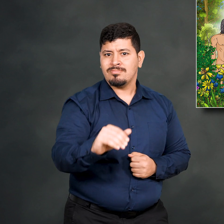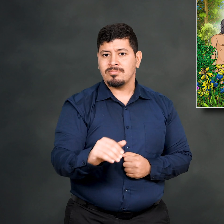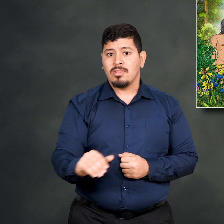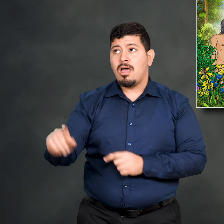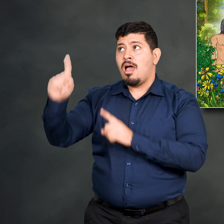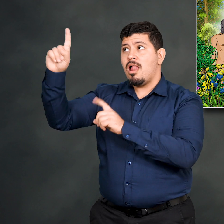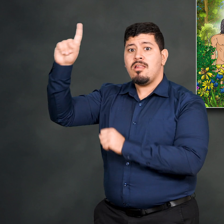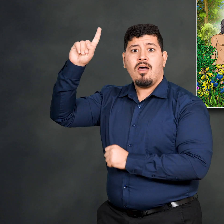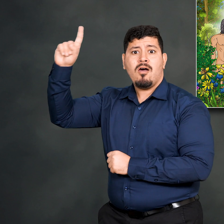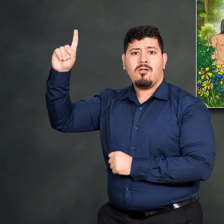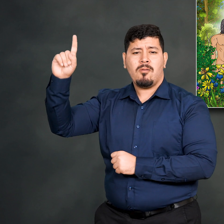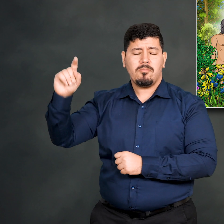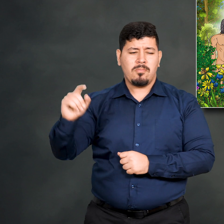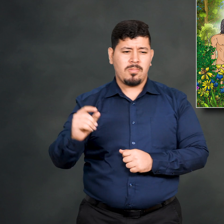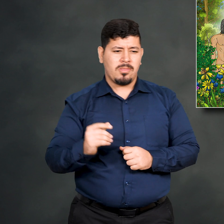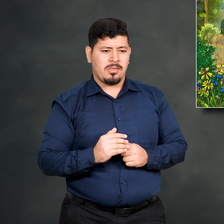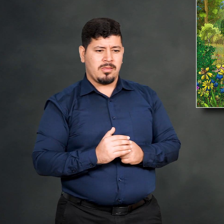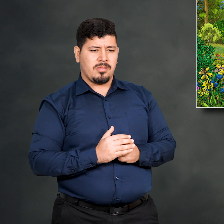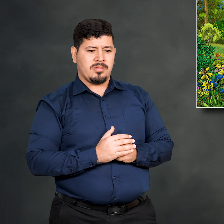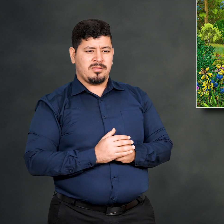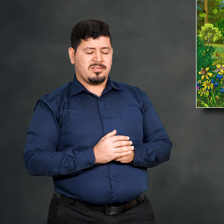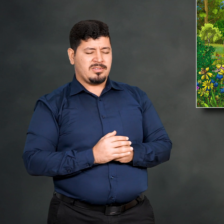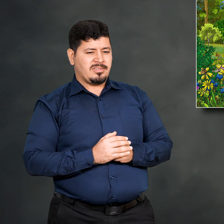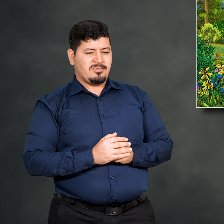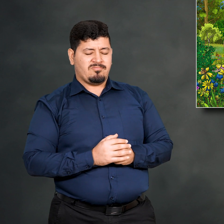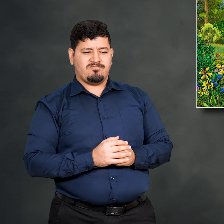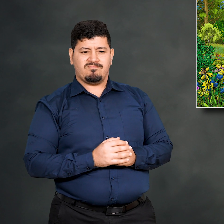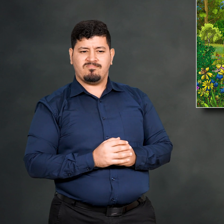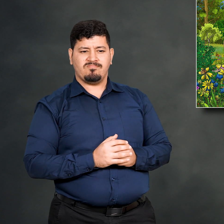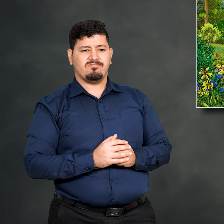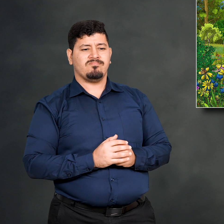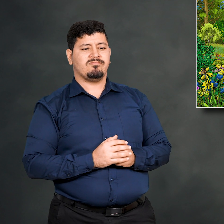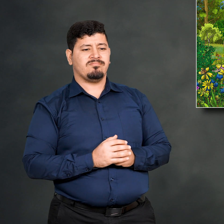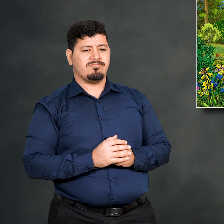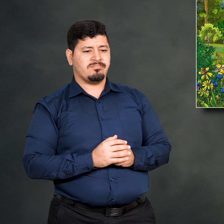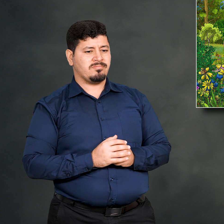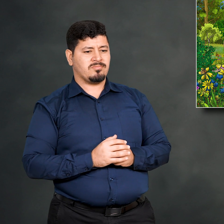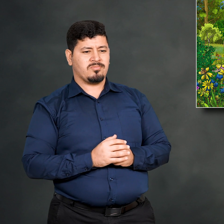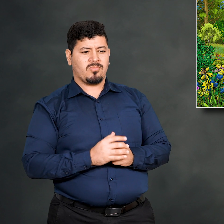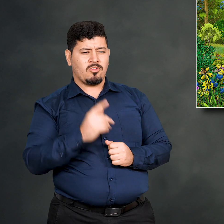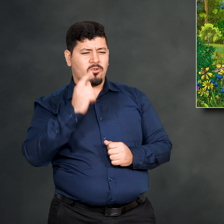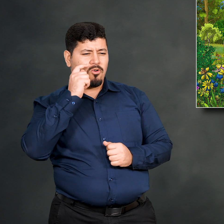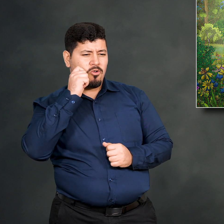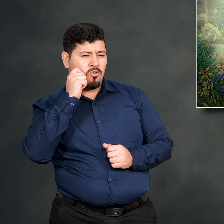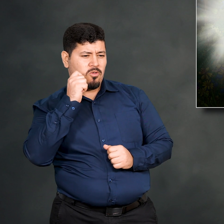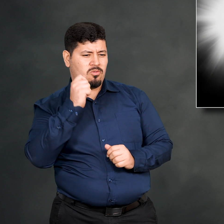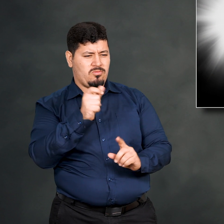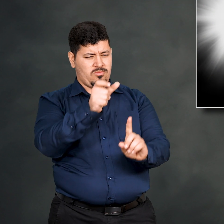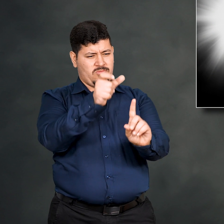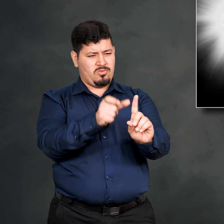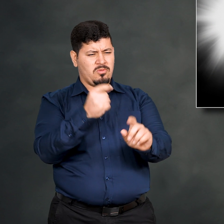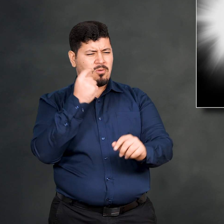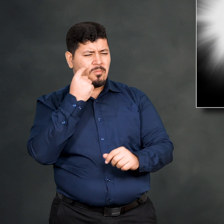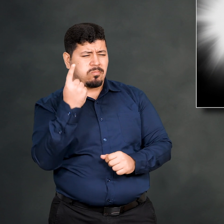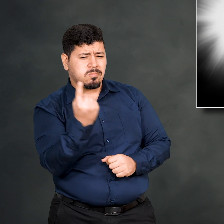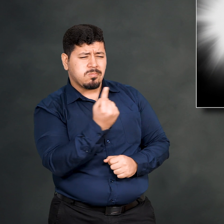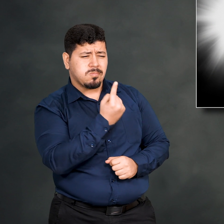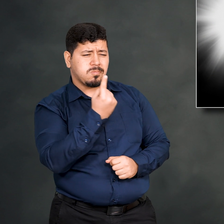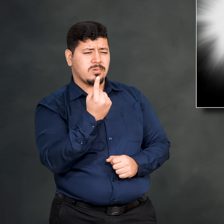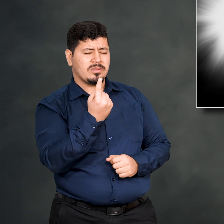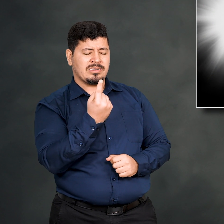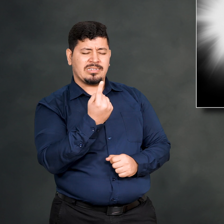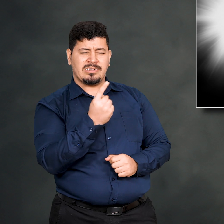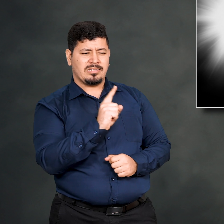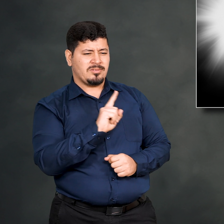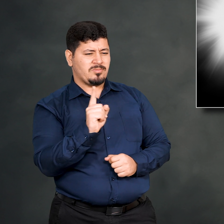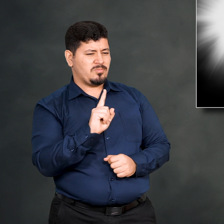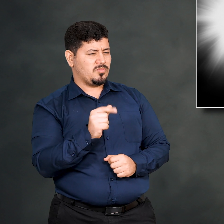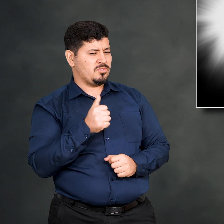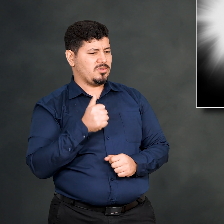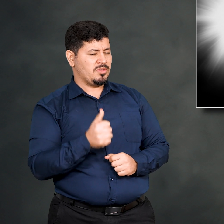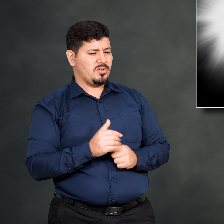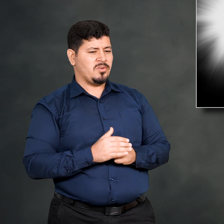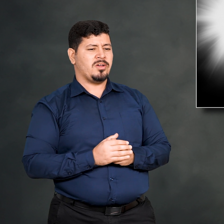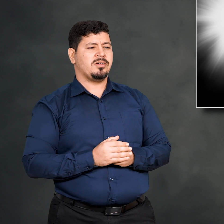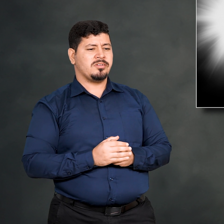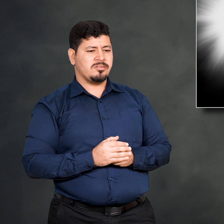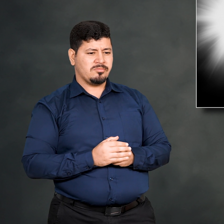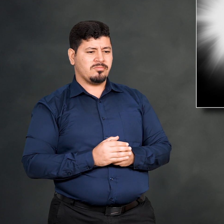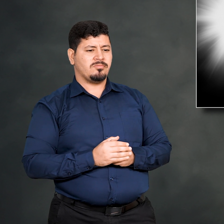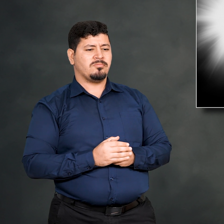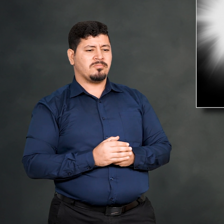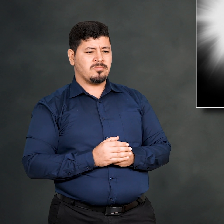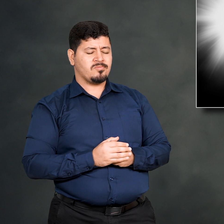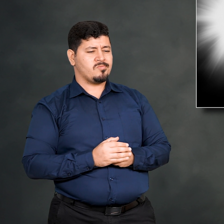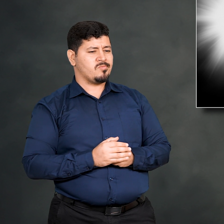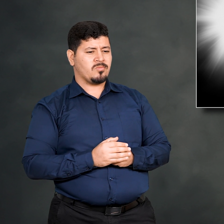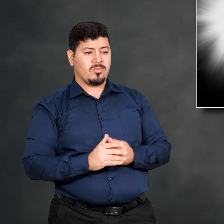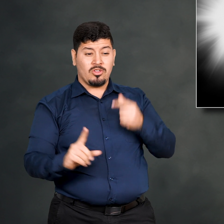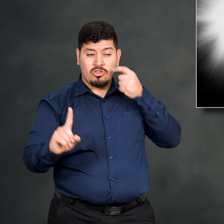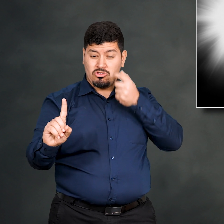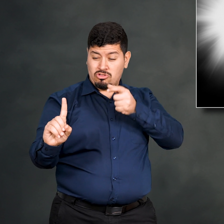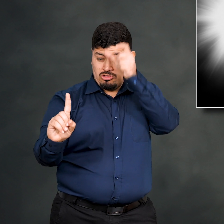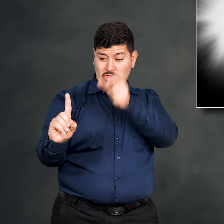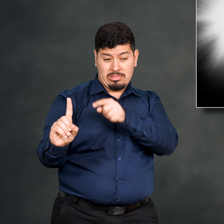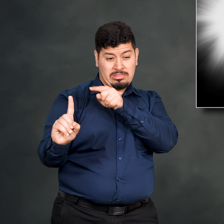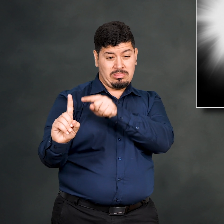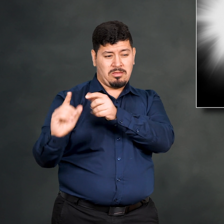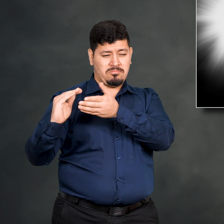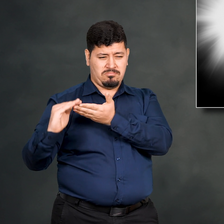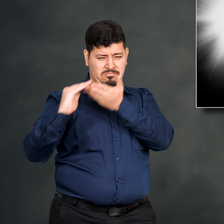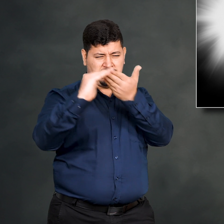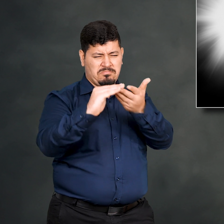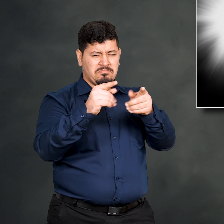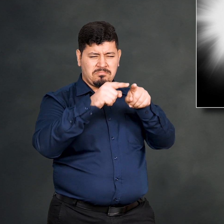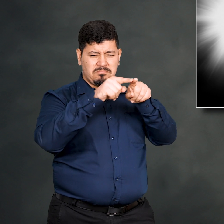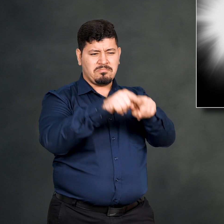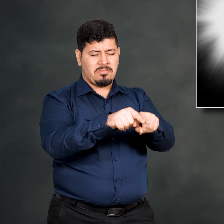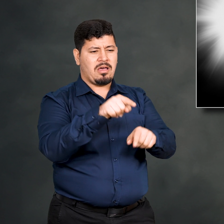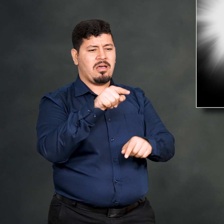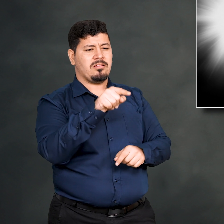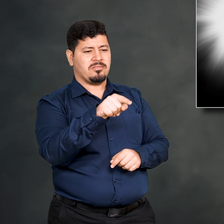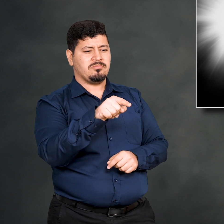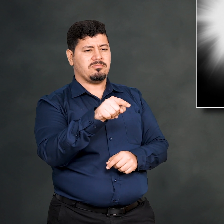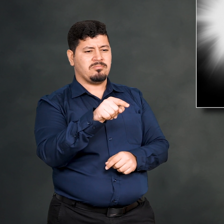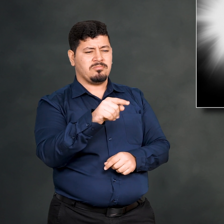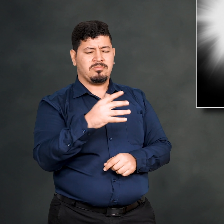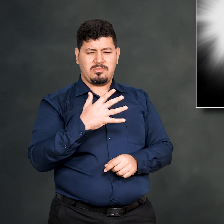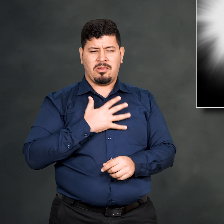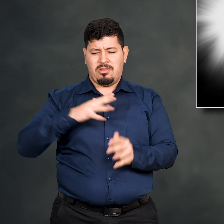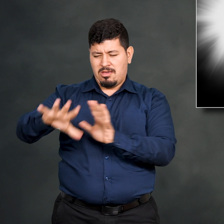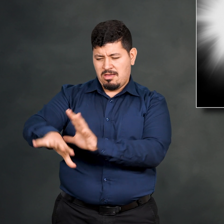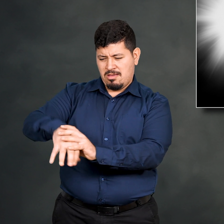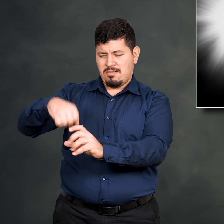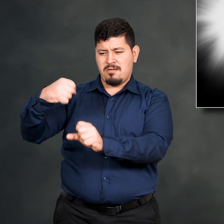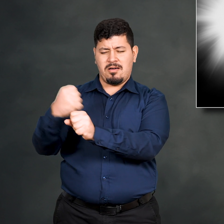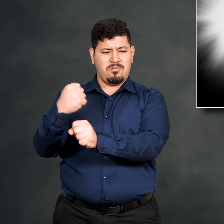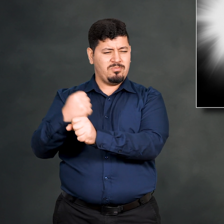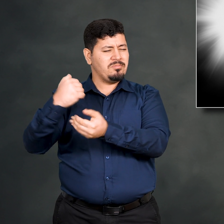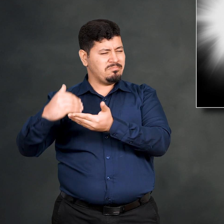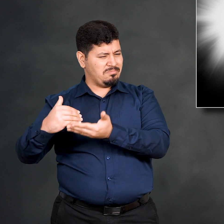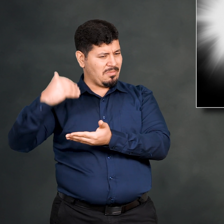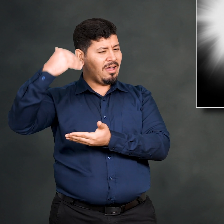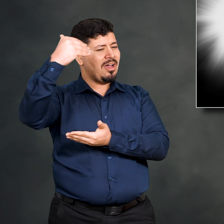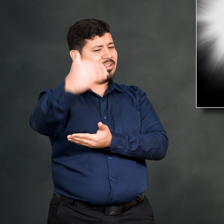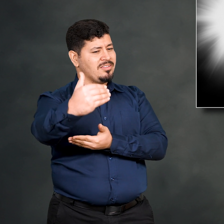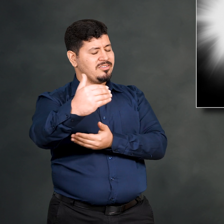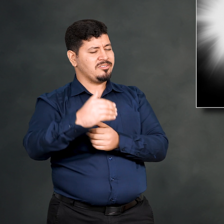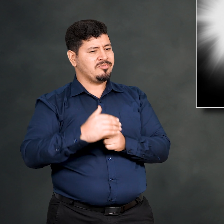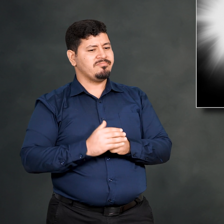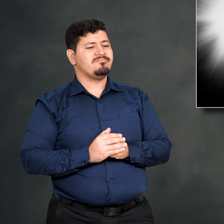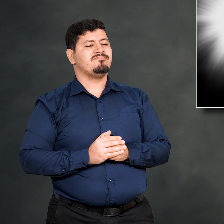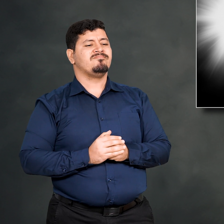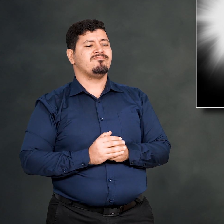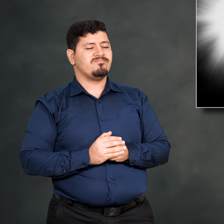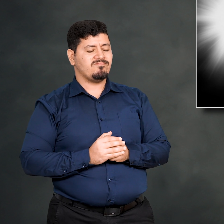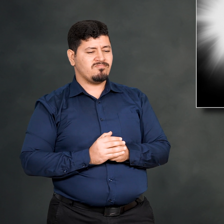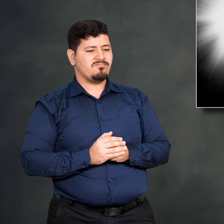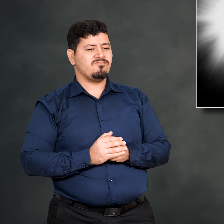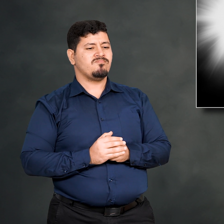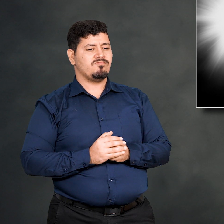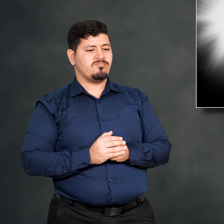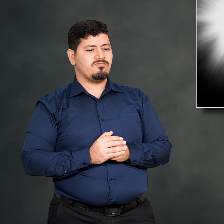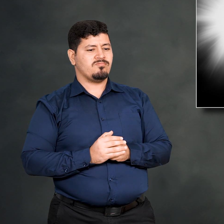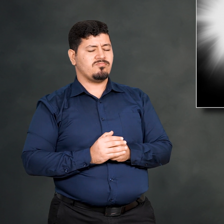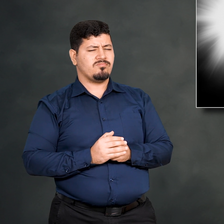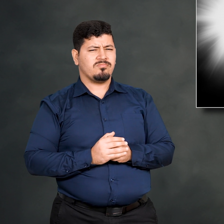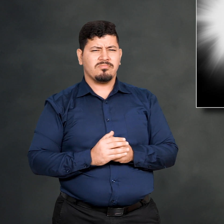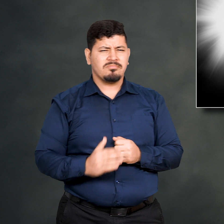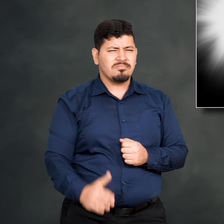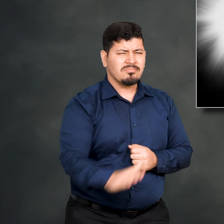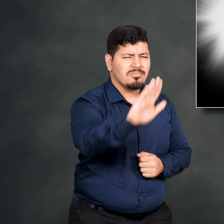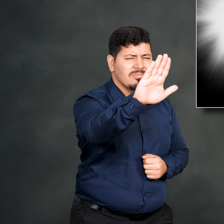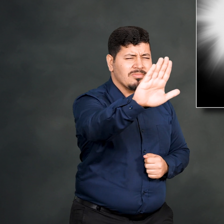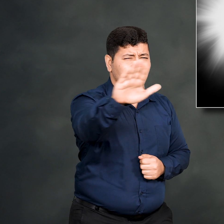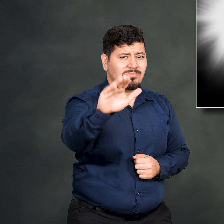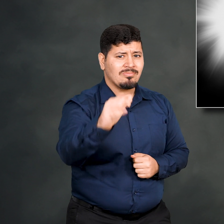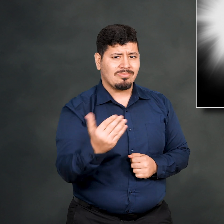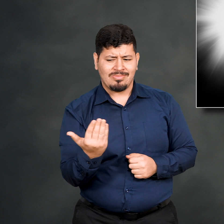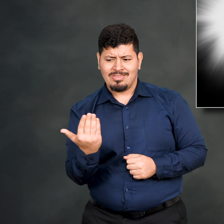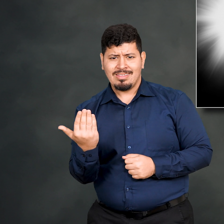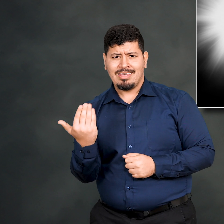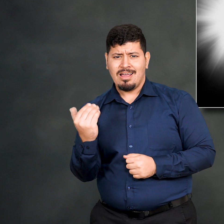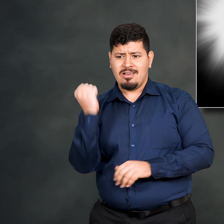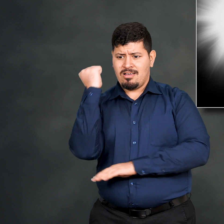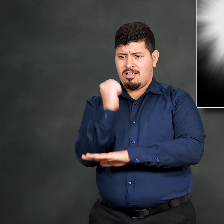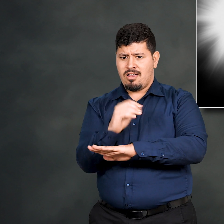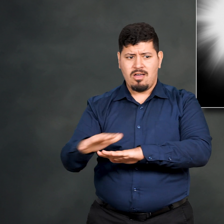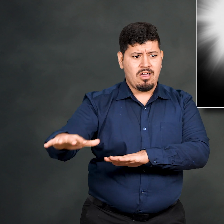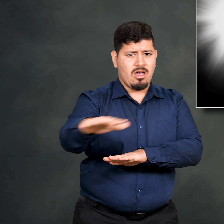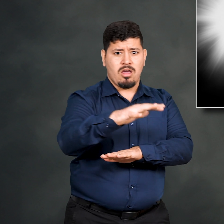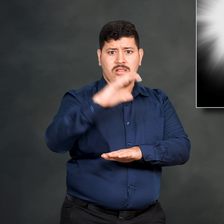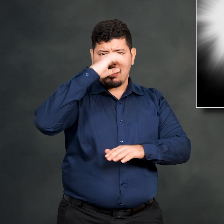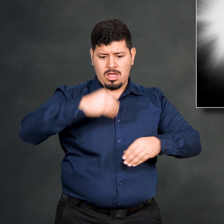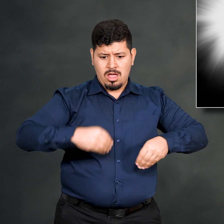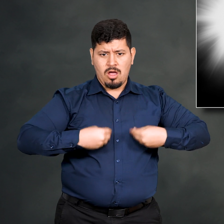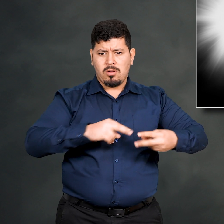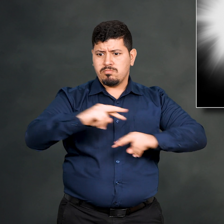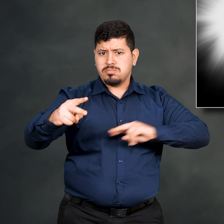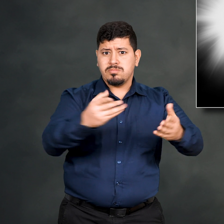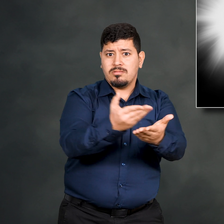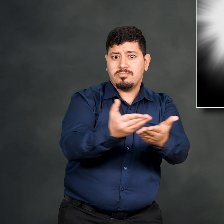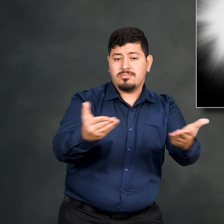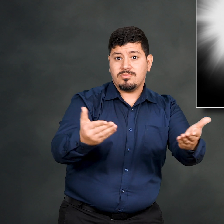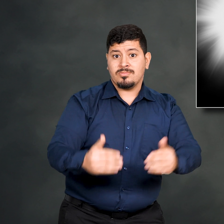The LORD God also said, “It is not good for the man to be alone. I will make for him a suitable helper.”